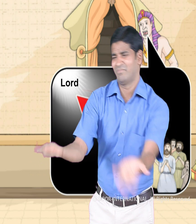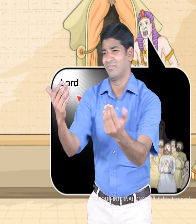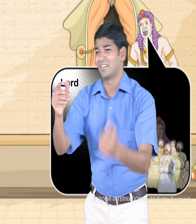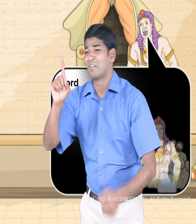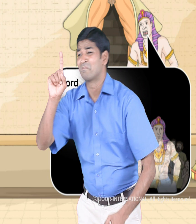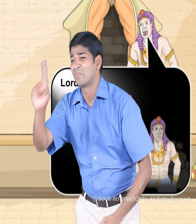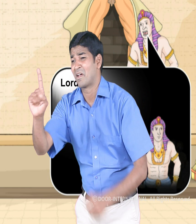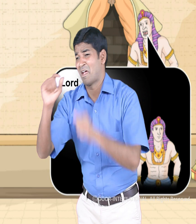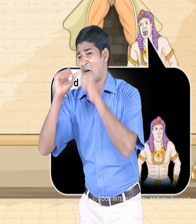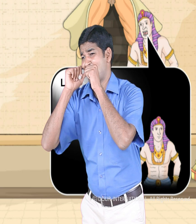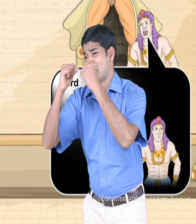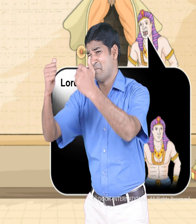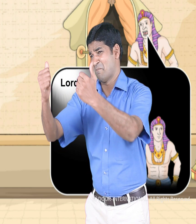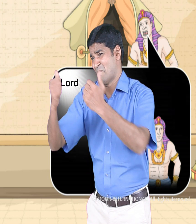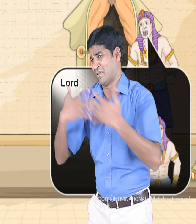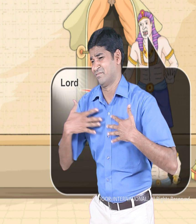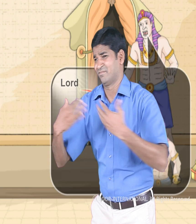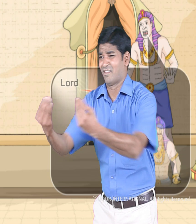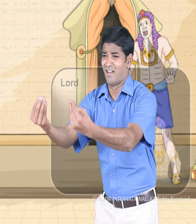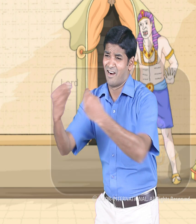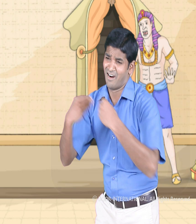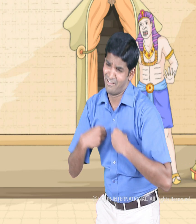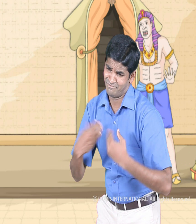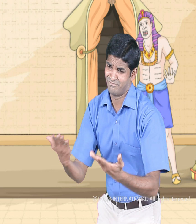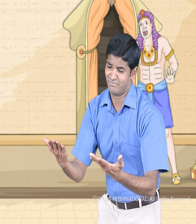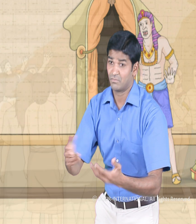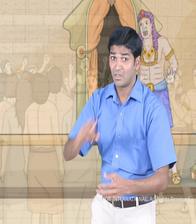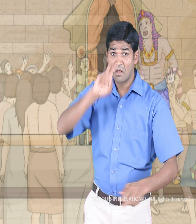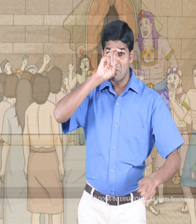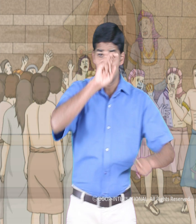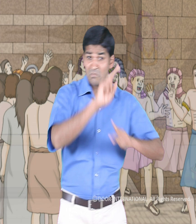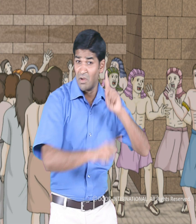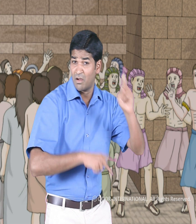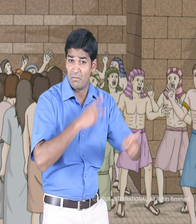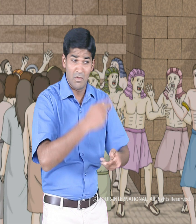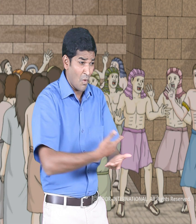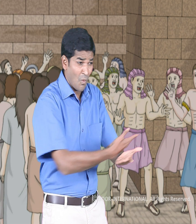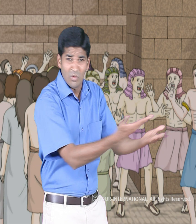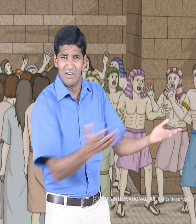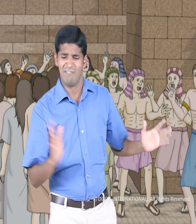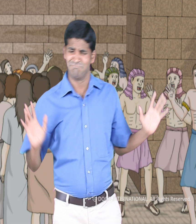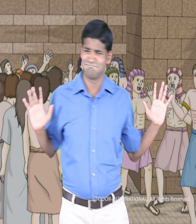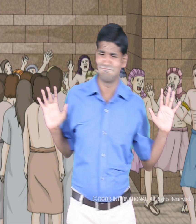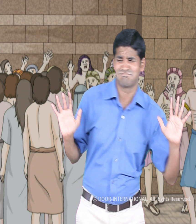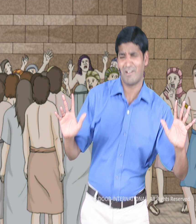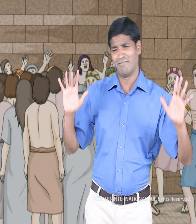And bless me also.”